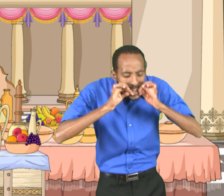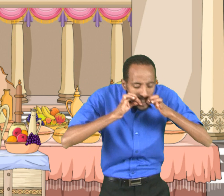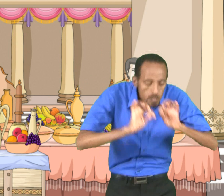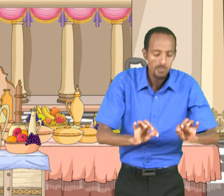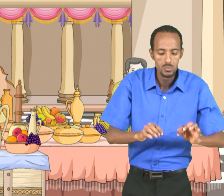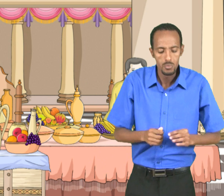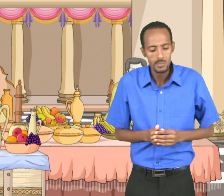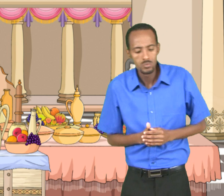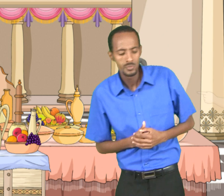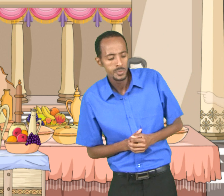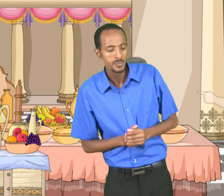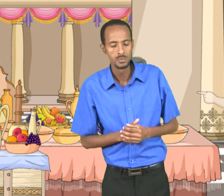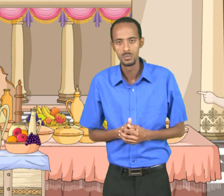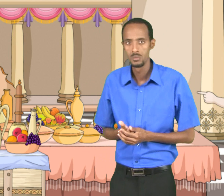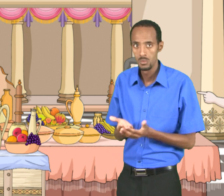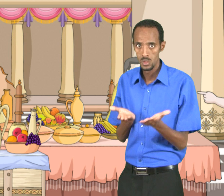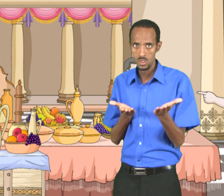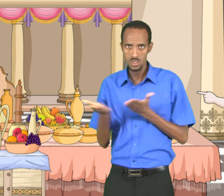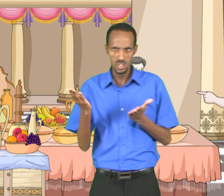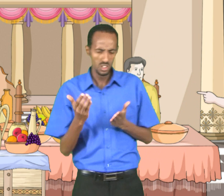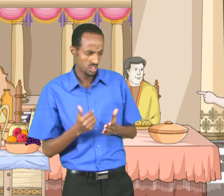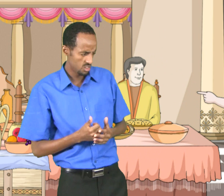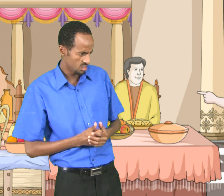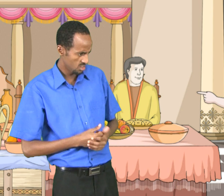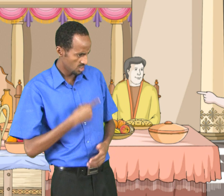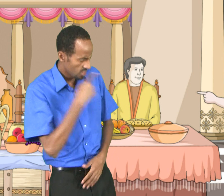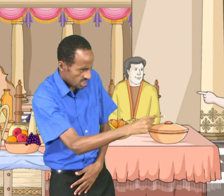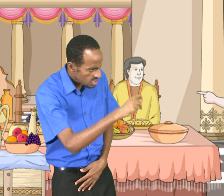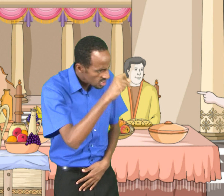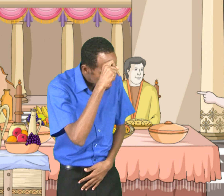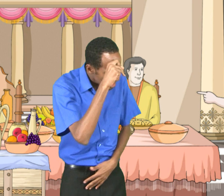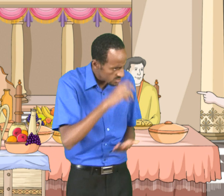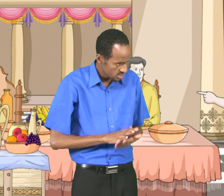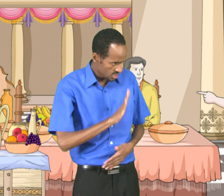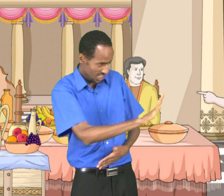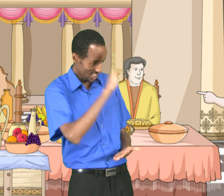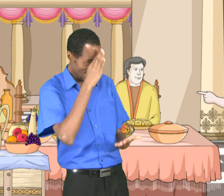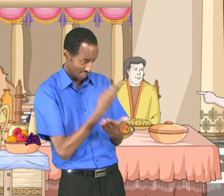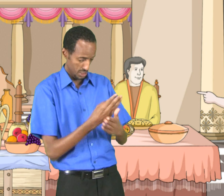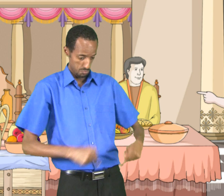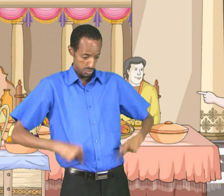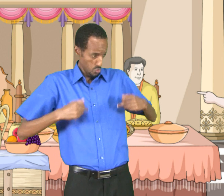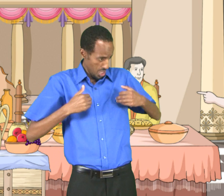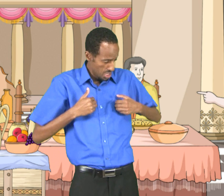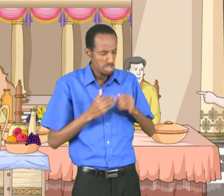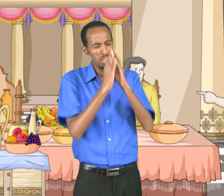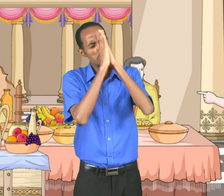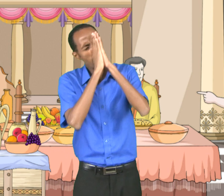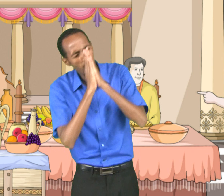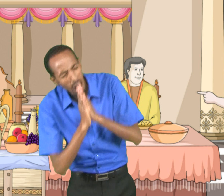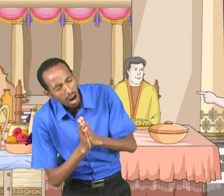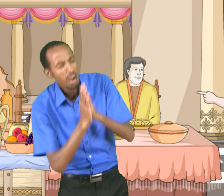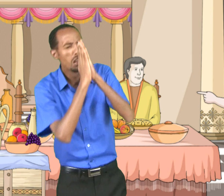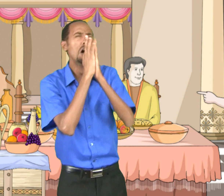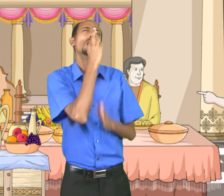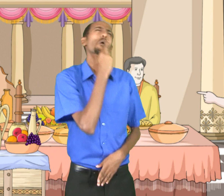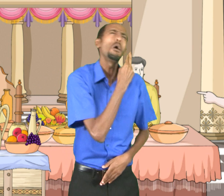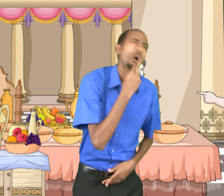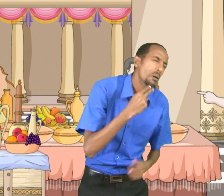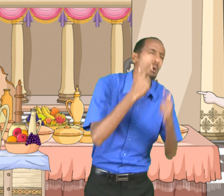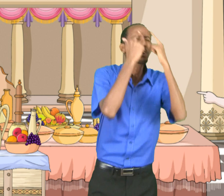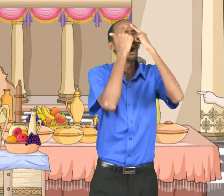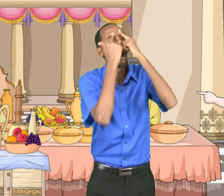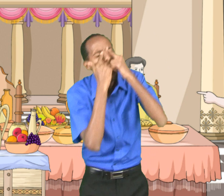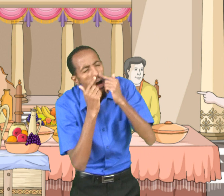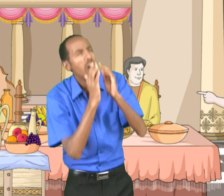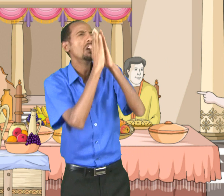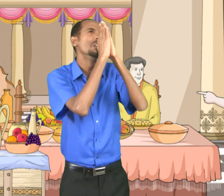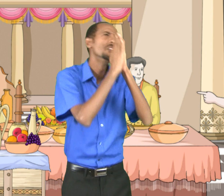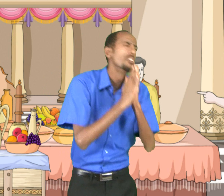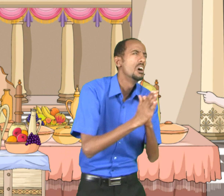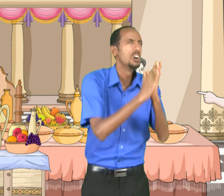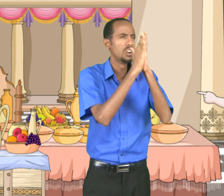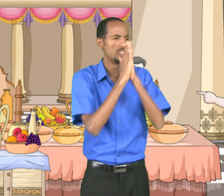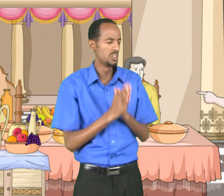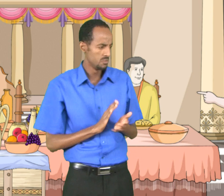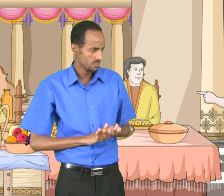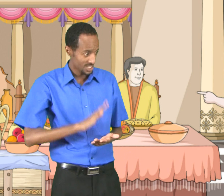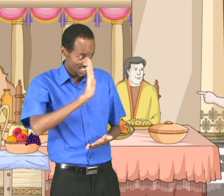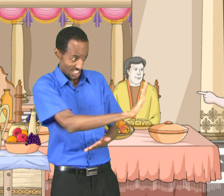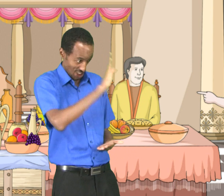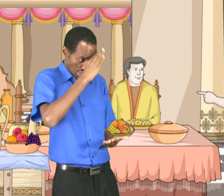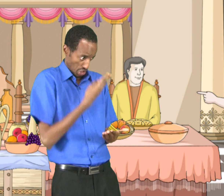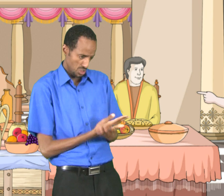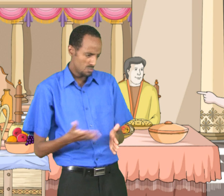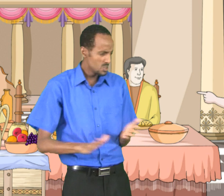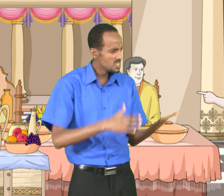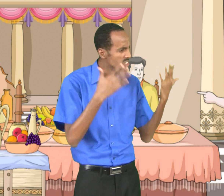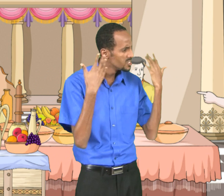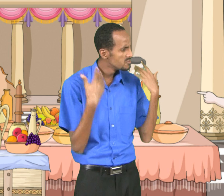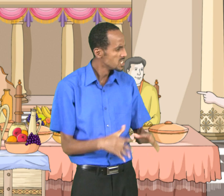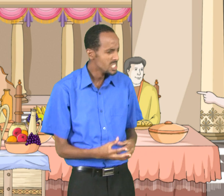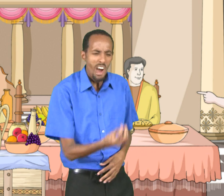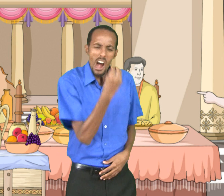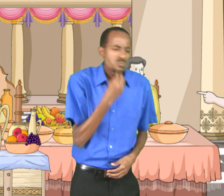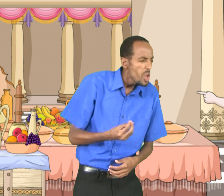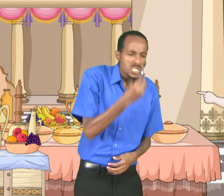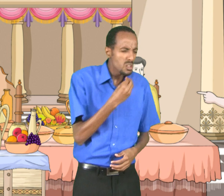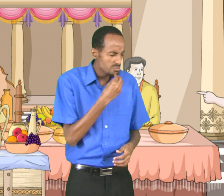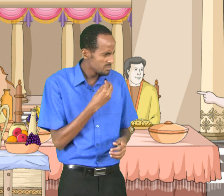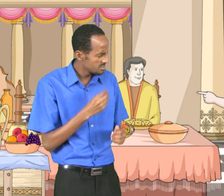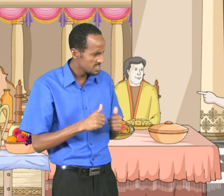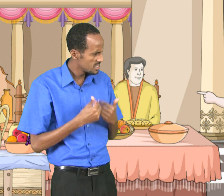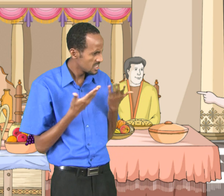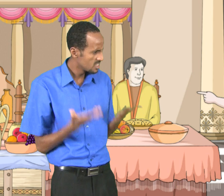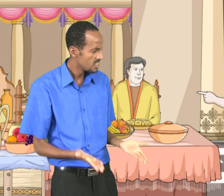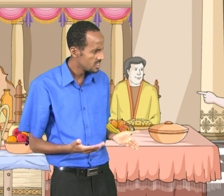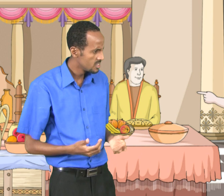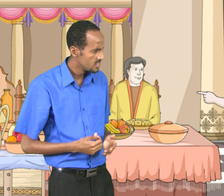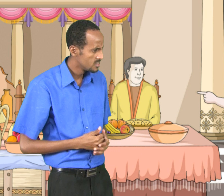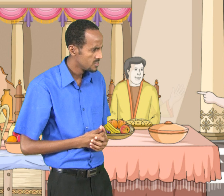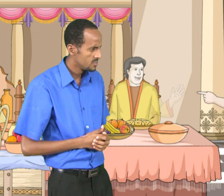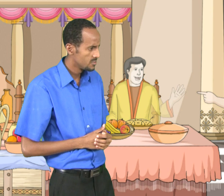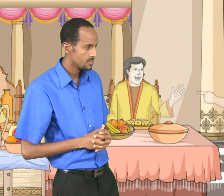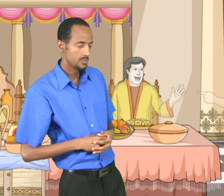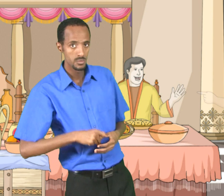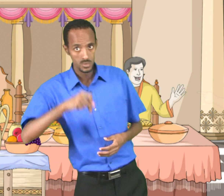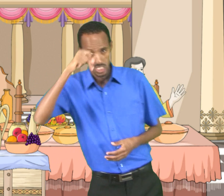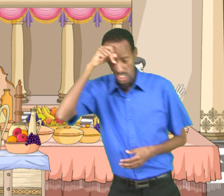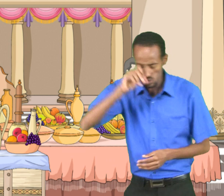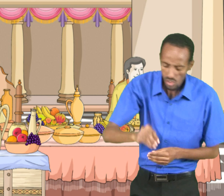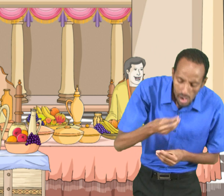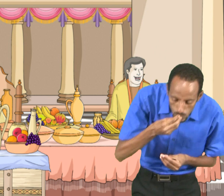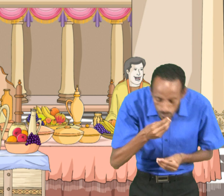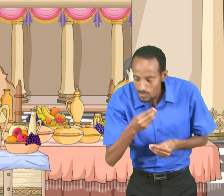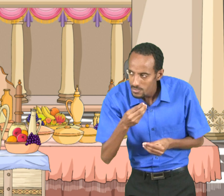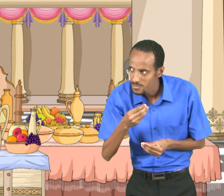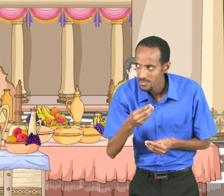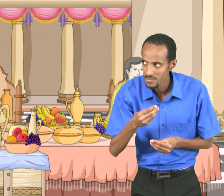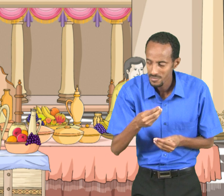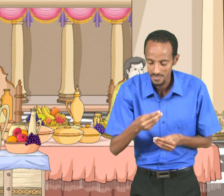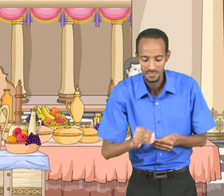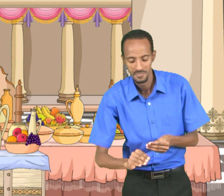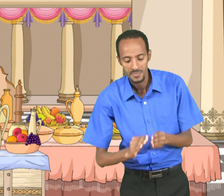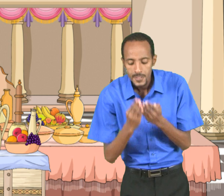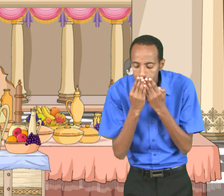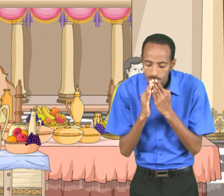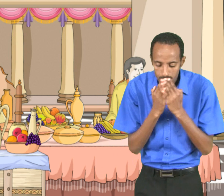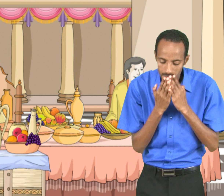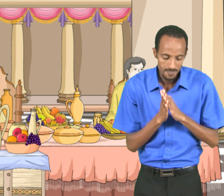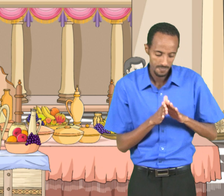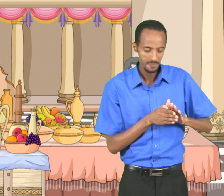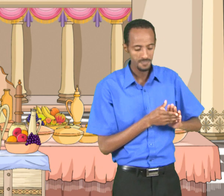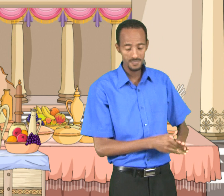“While the child was alive, you fasted and wept, but when he died, you got up and ate.”